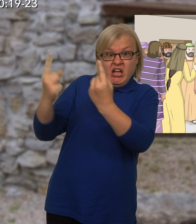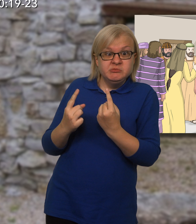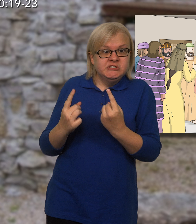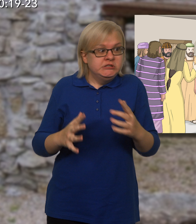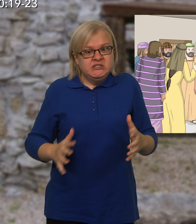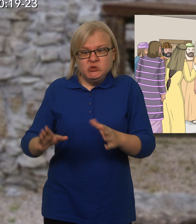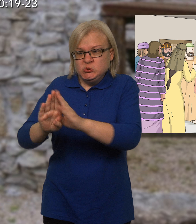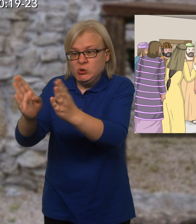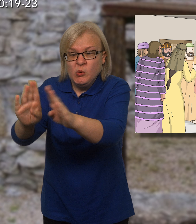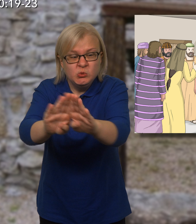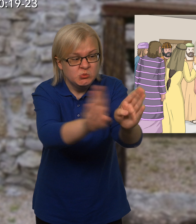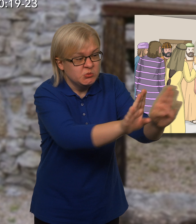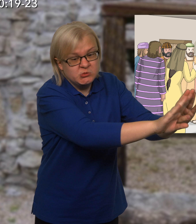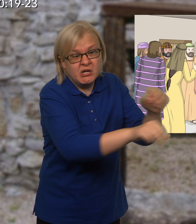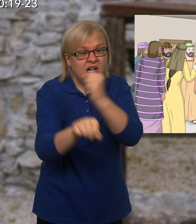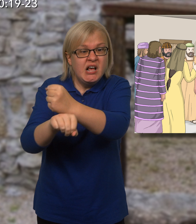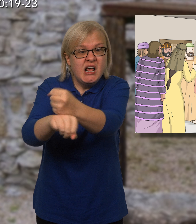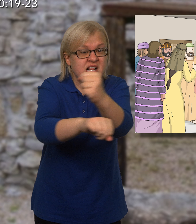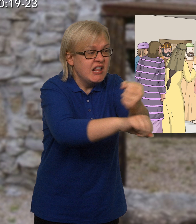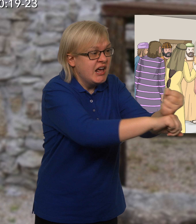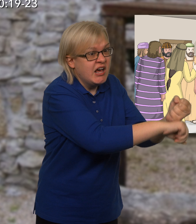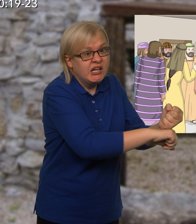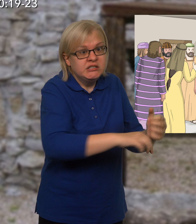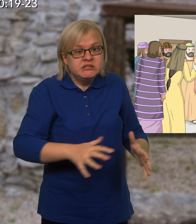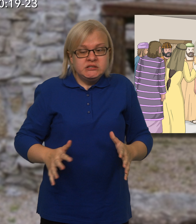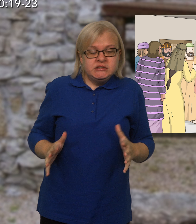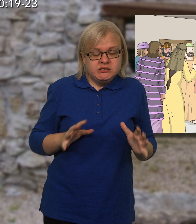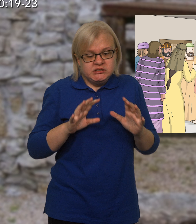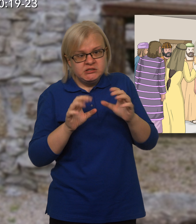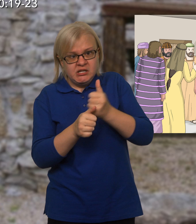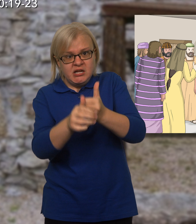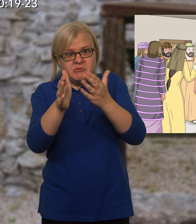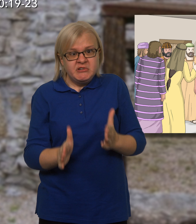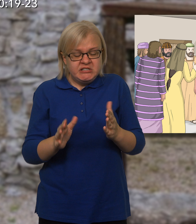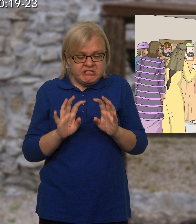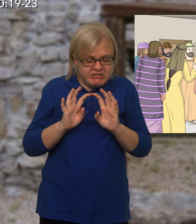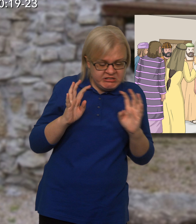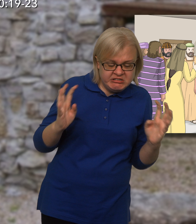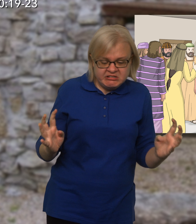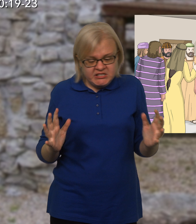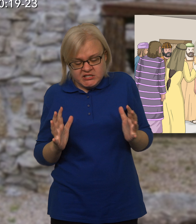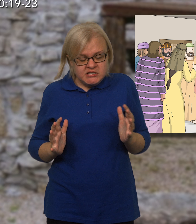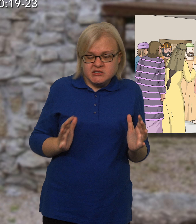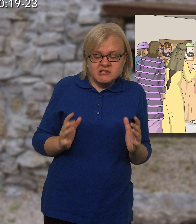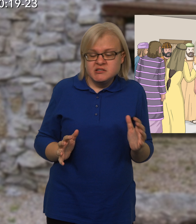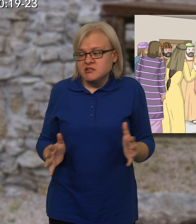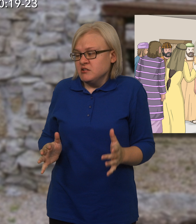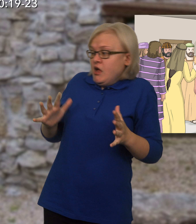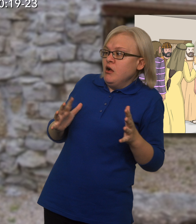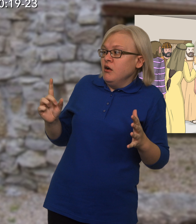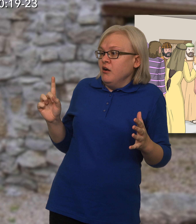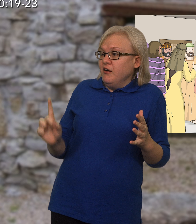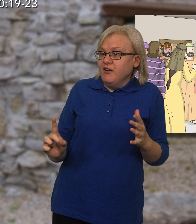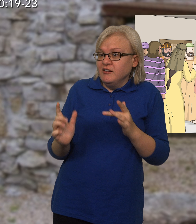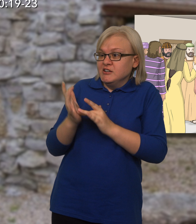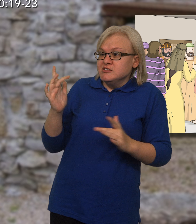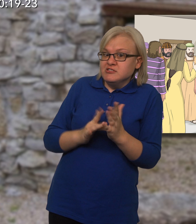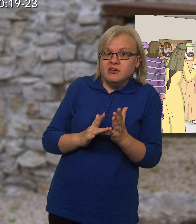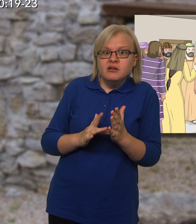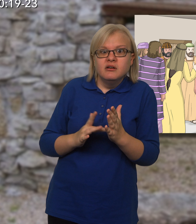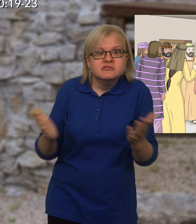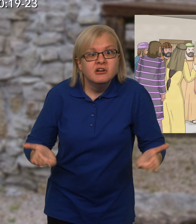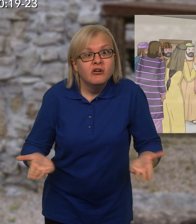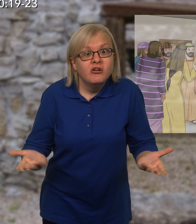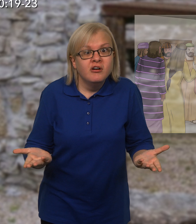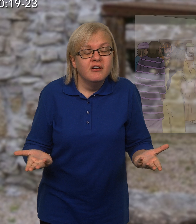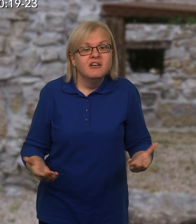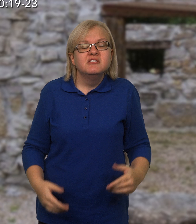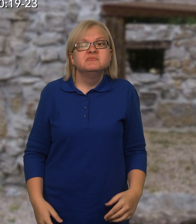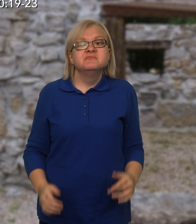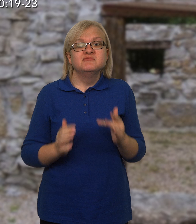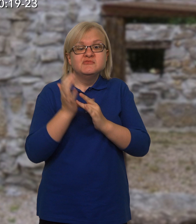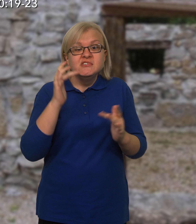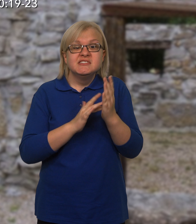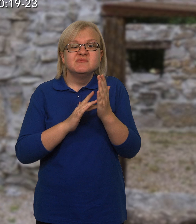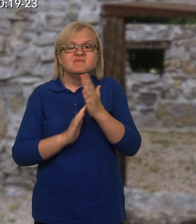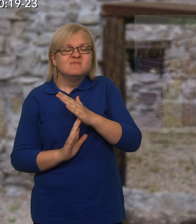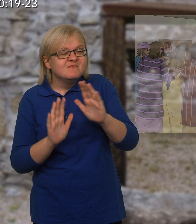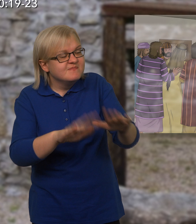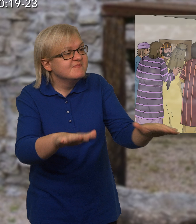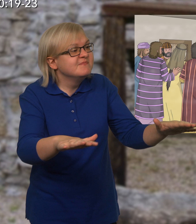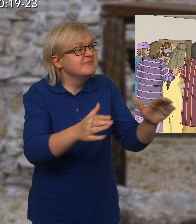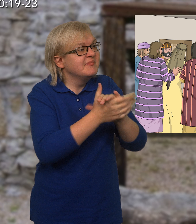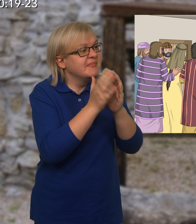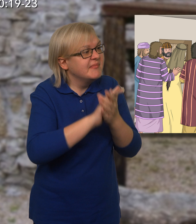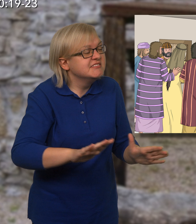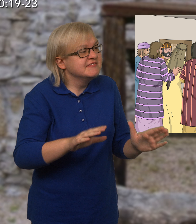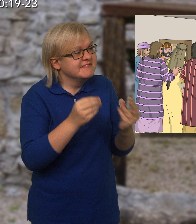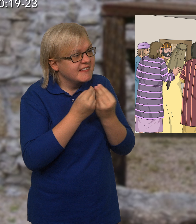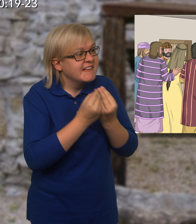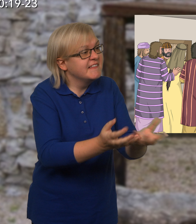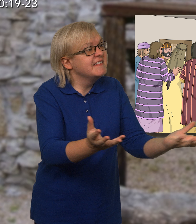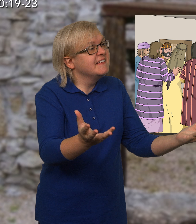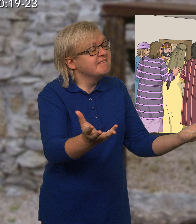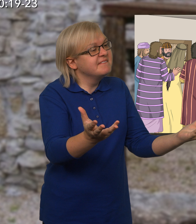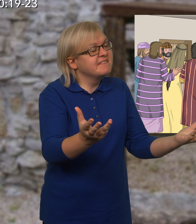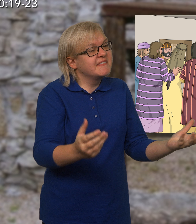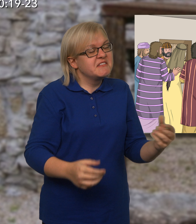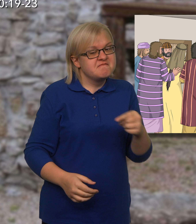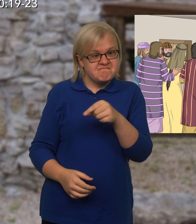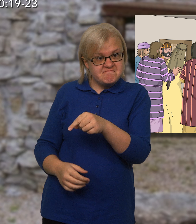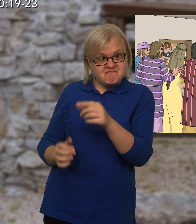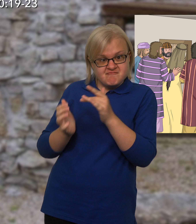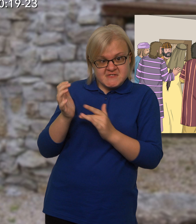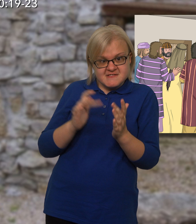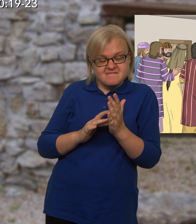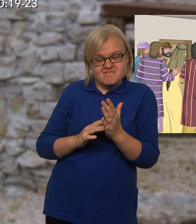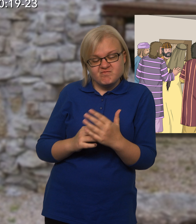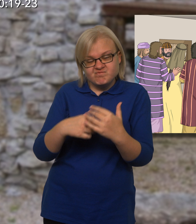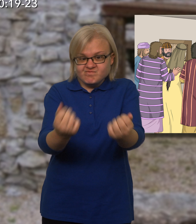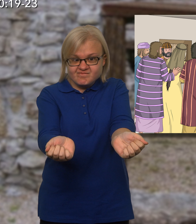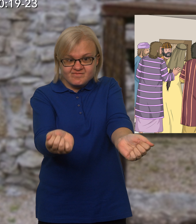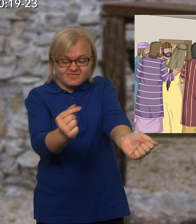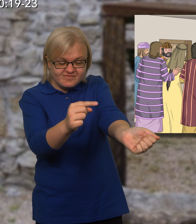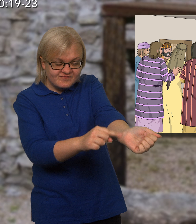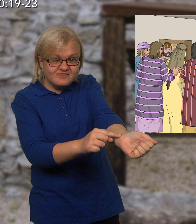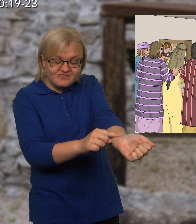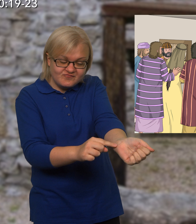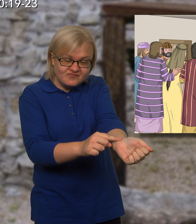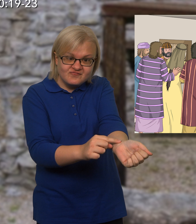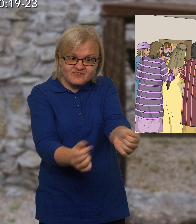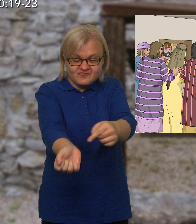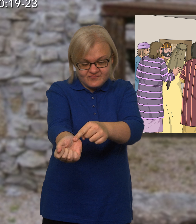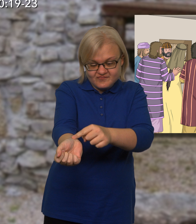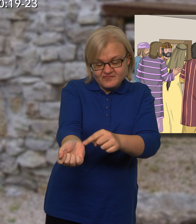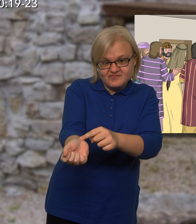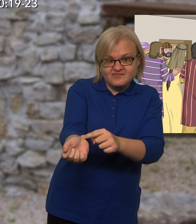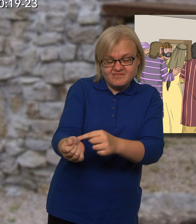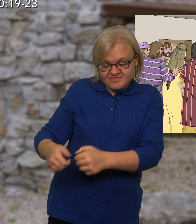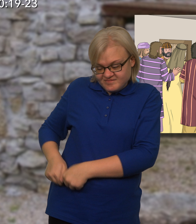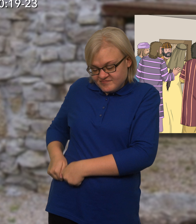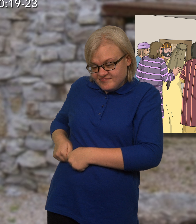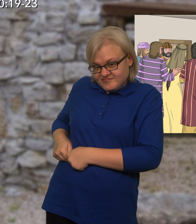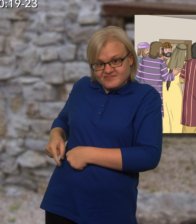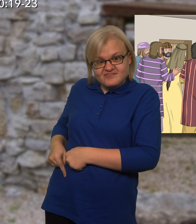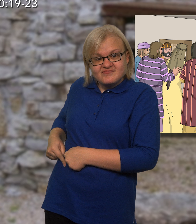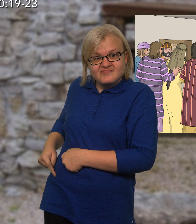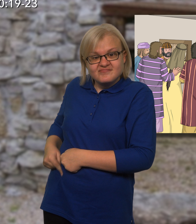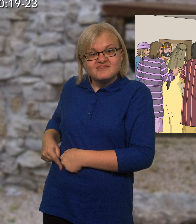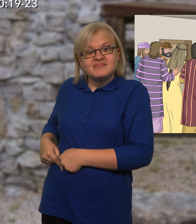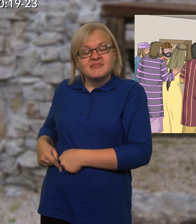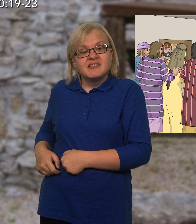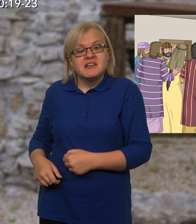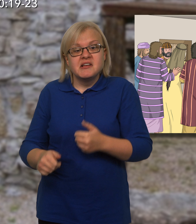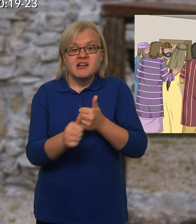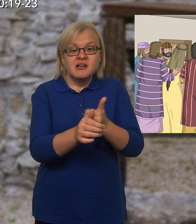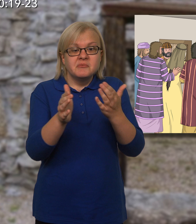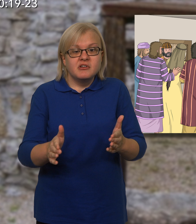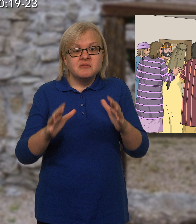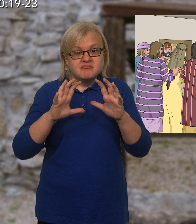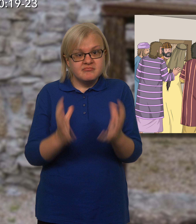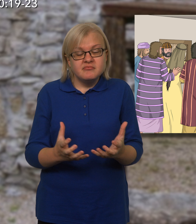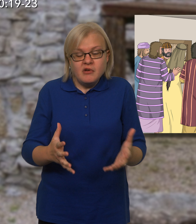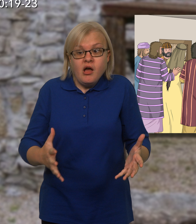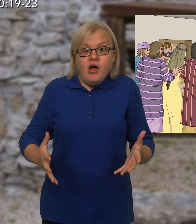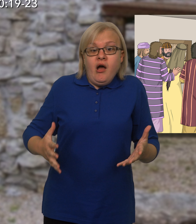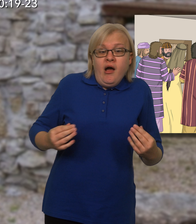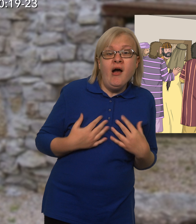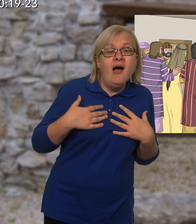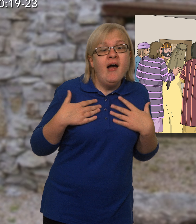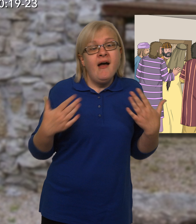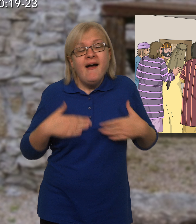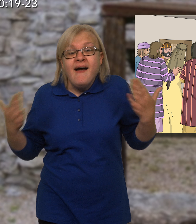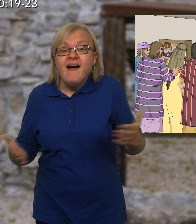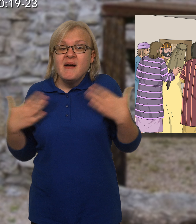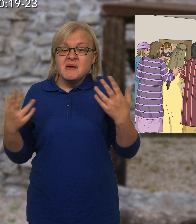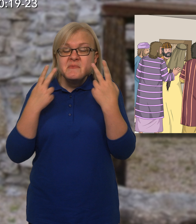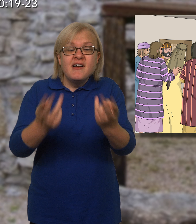“Peace be with you!” He said to them. After He had said this, He showed them His hands and His side.